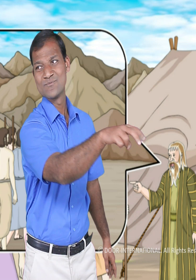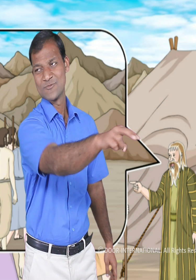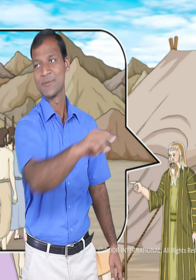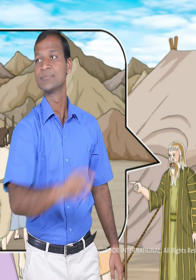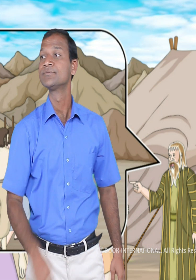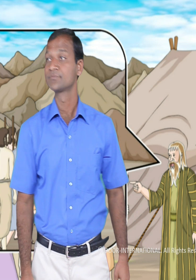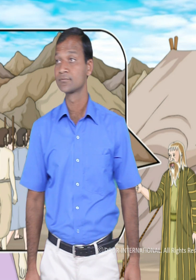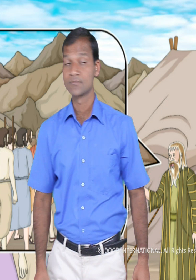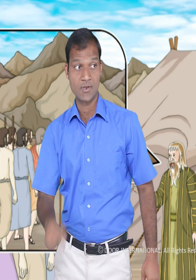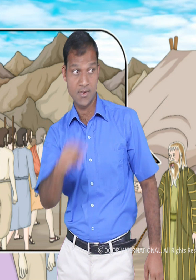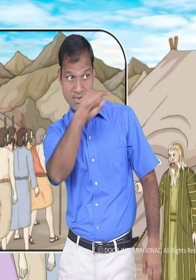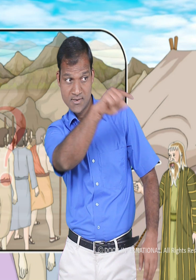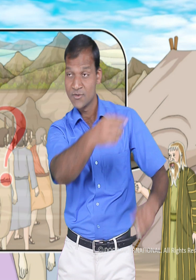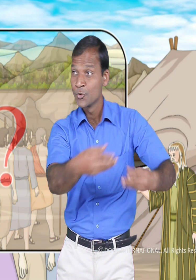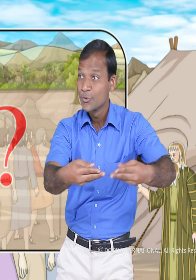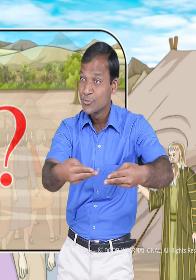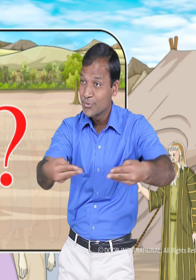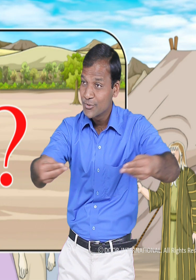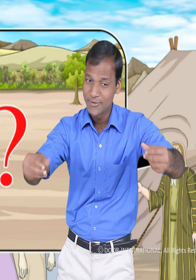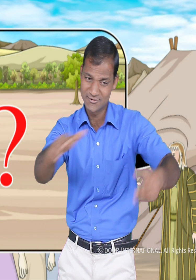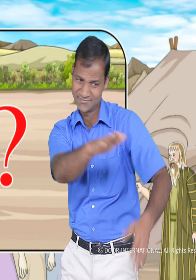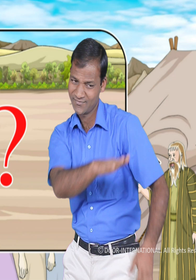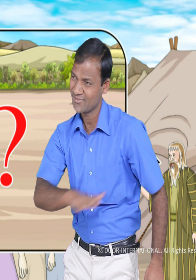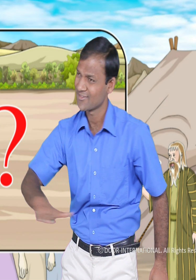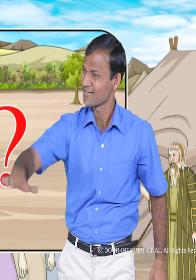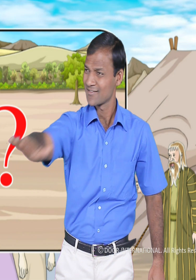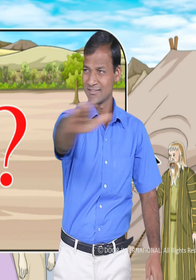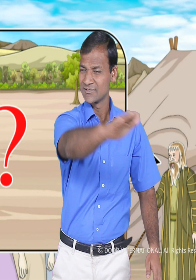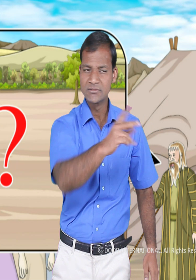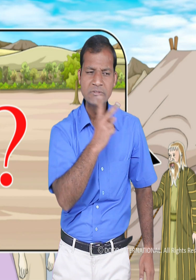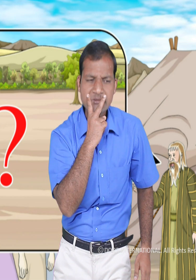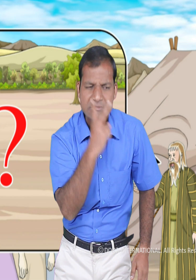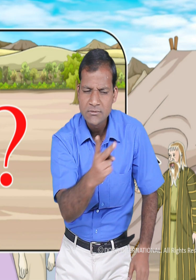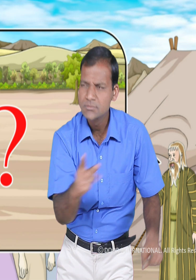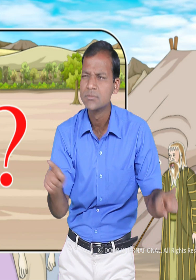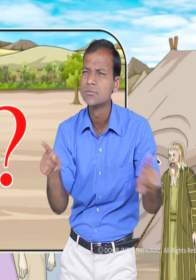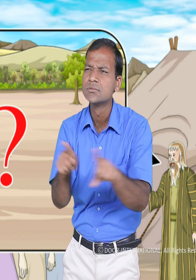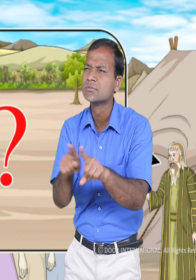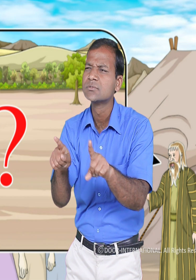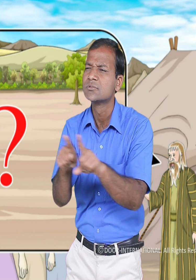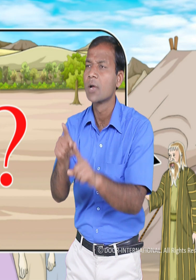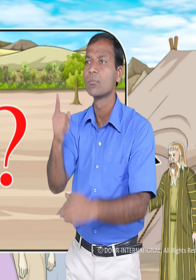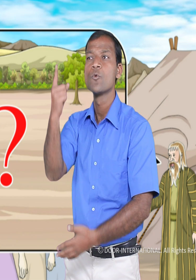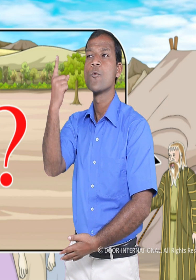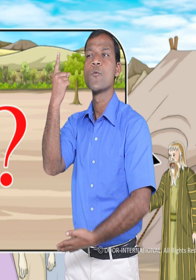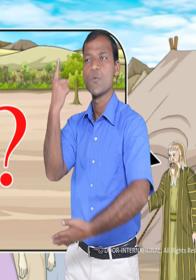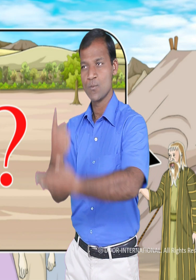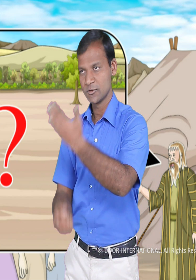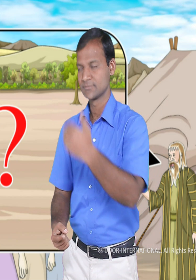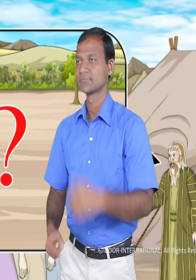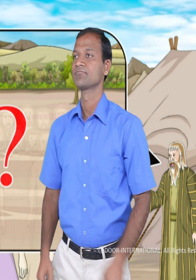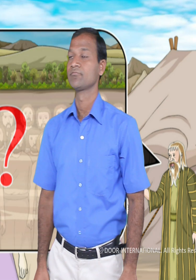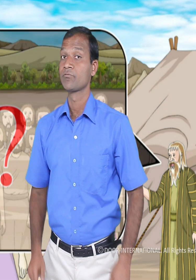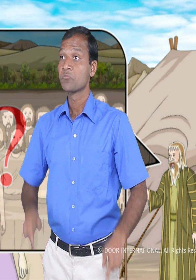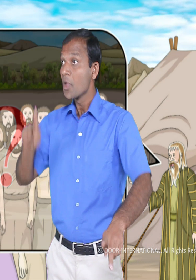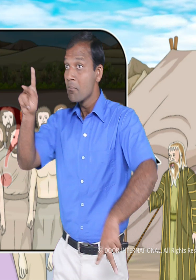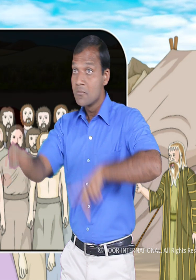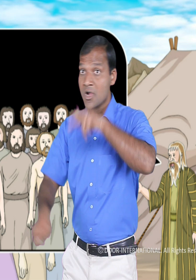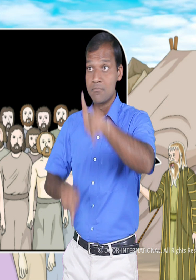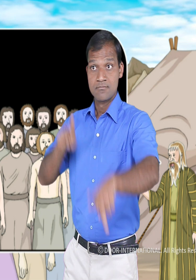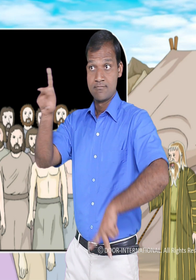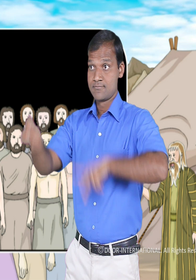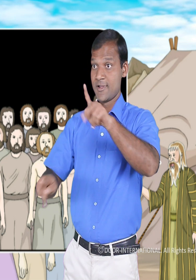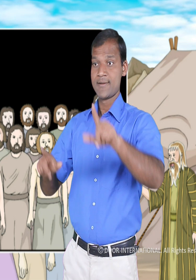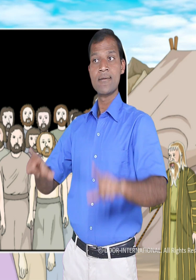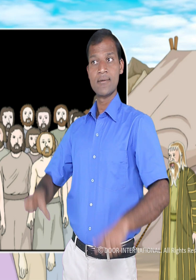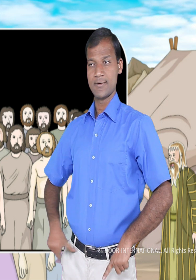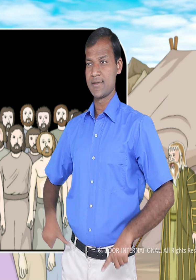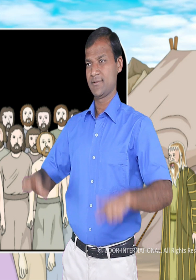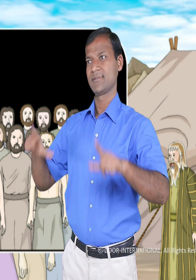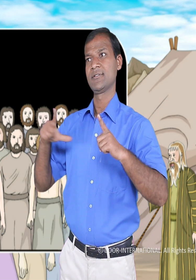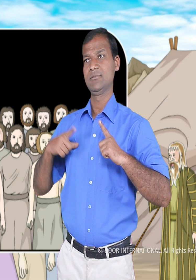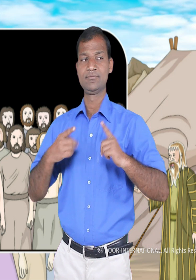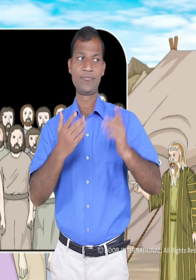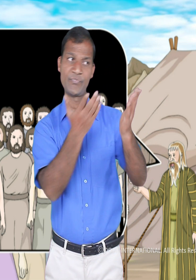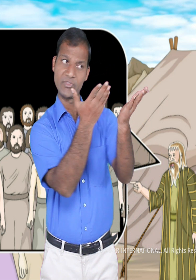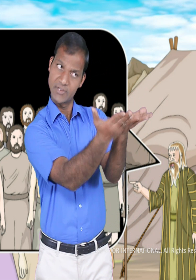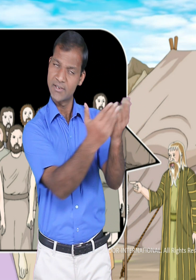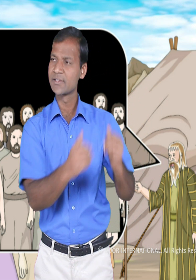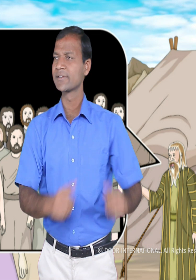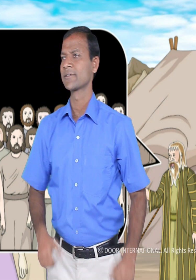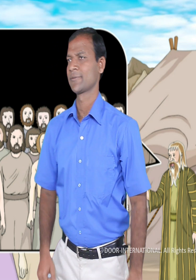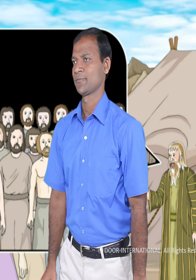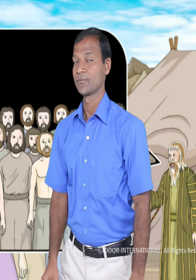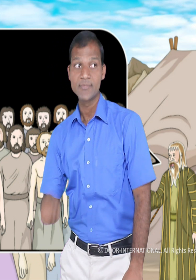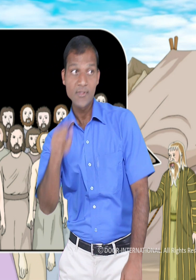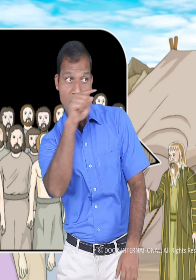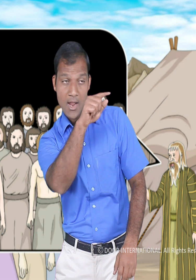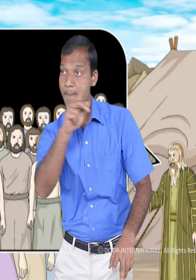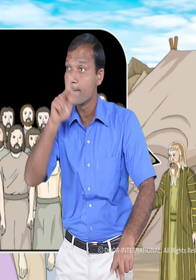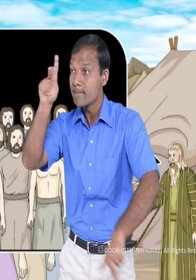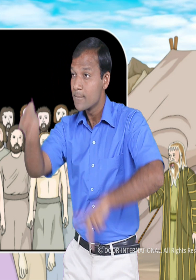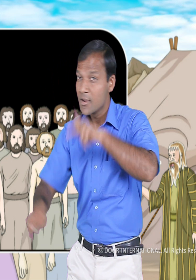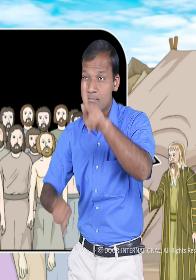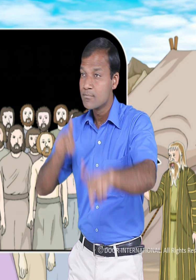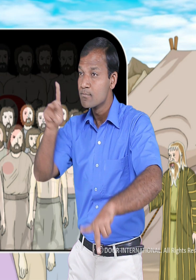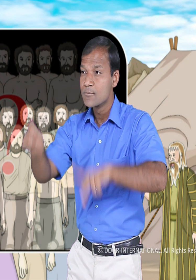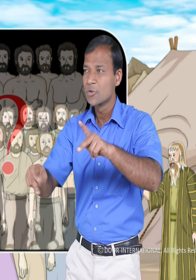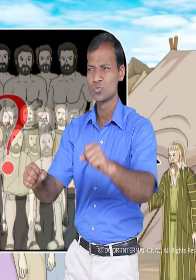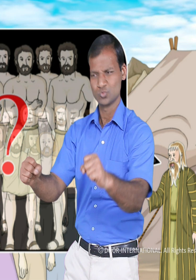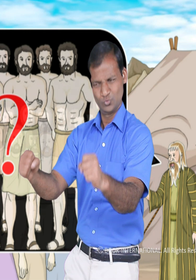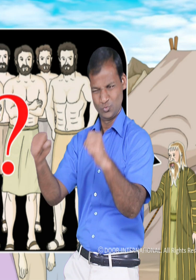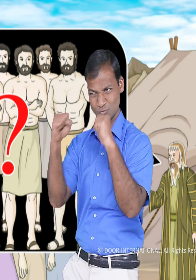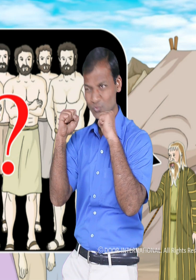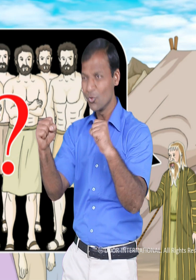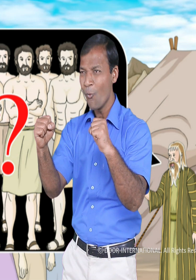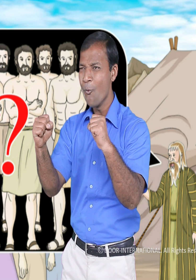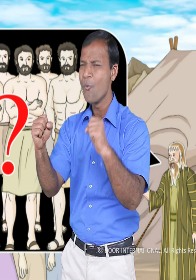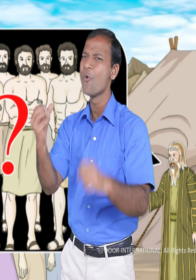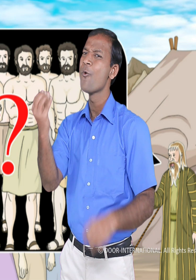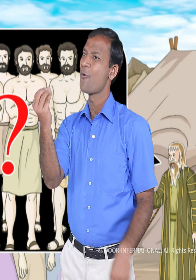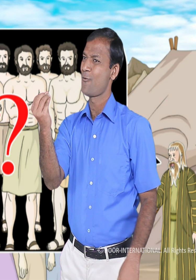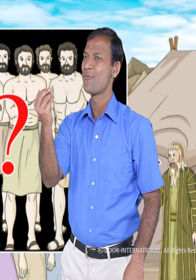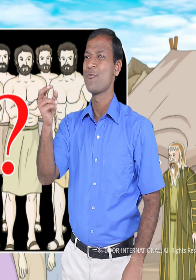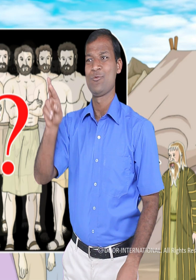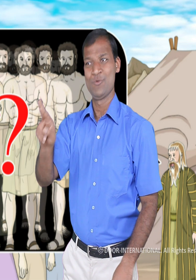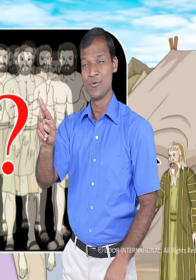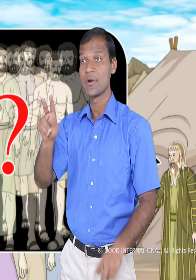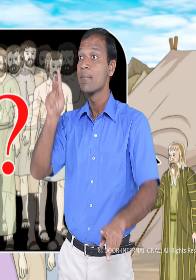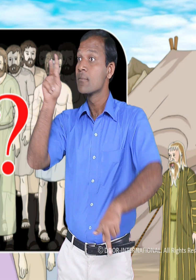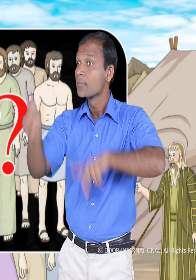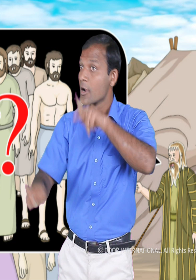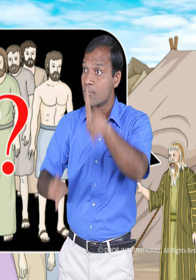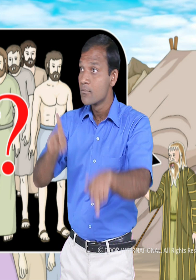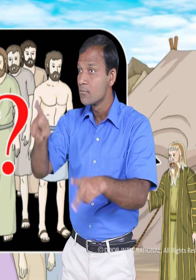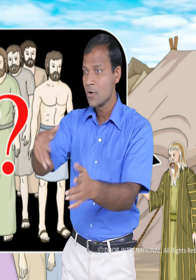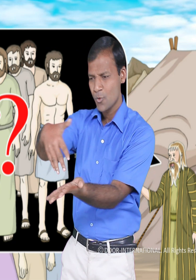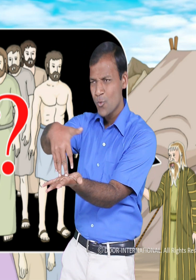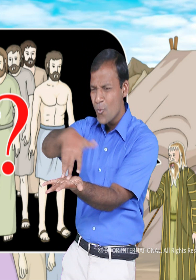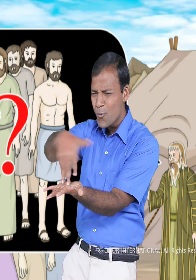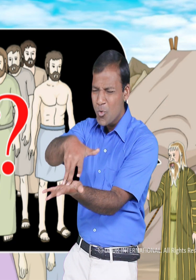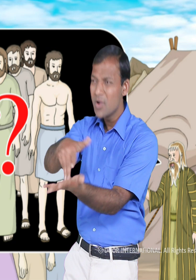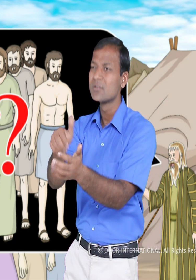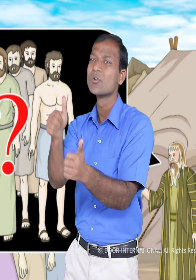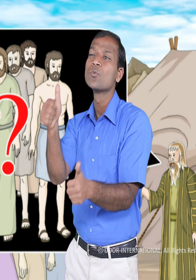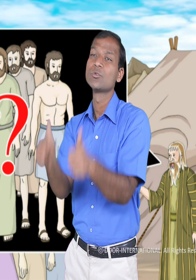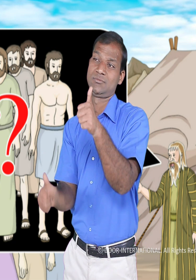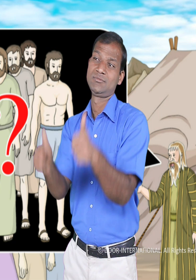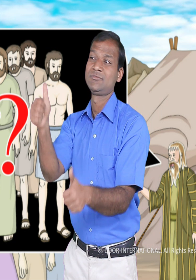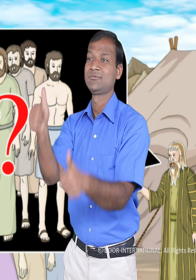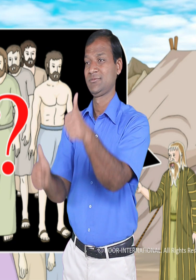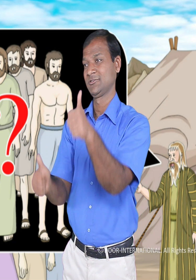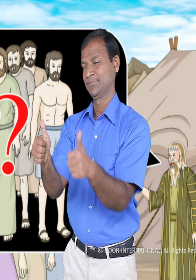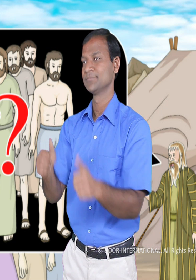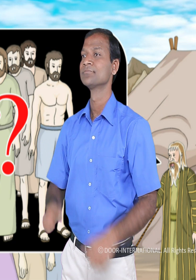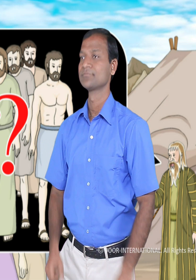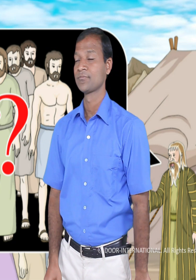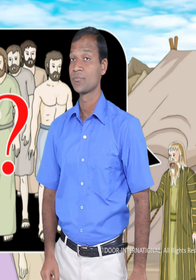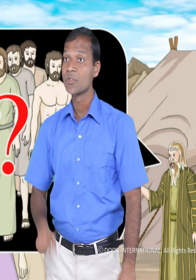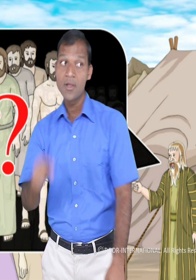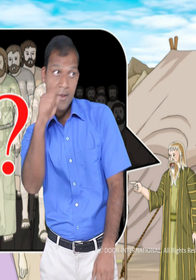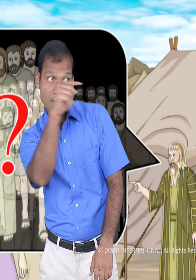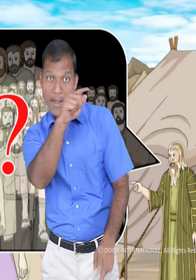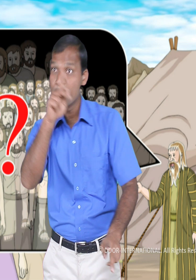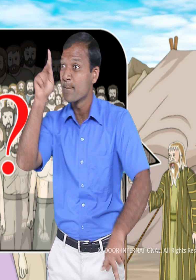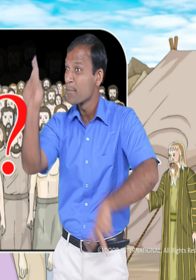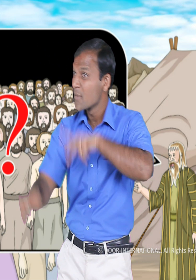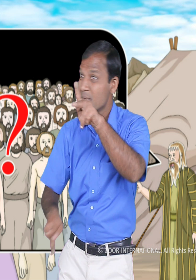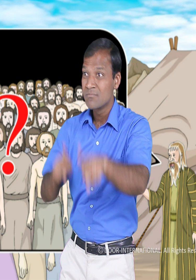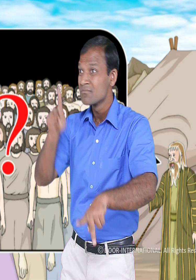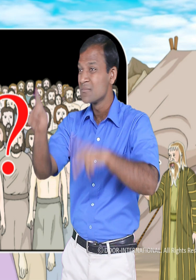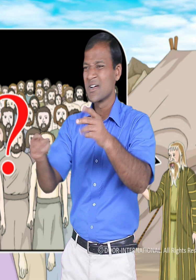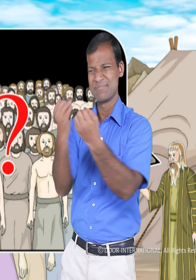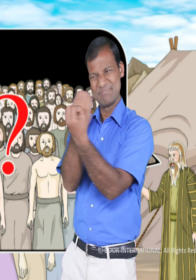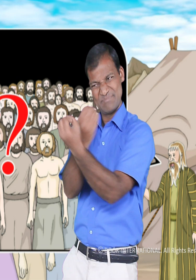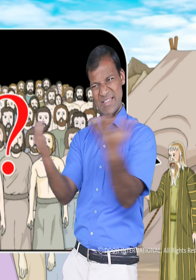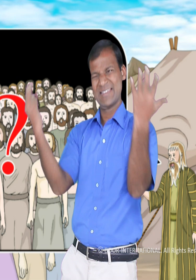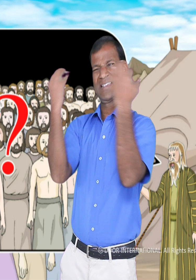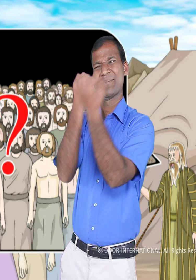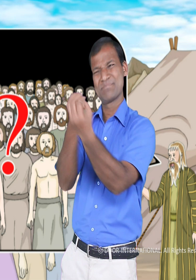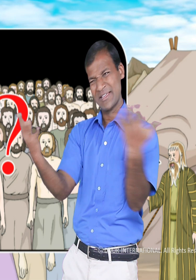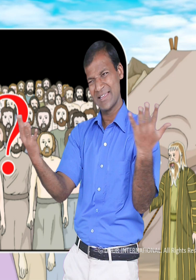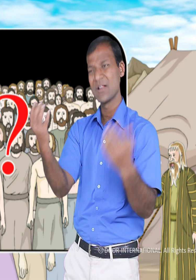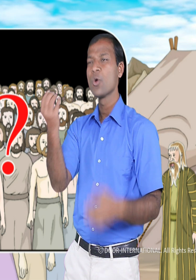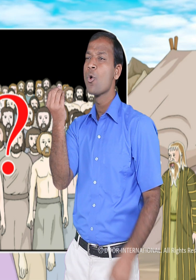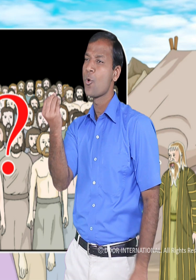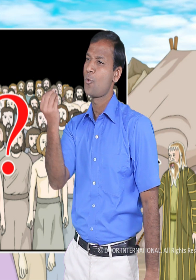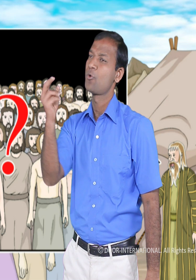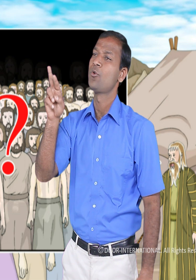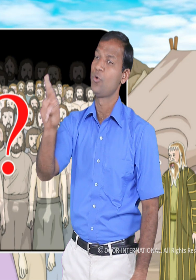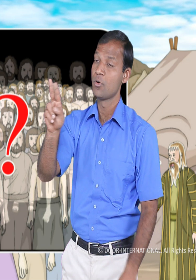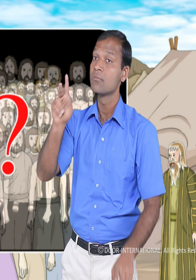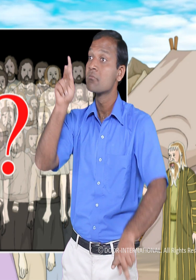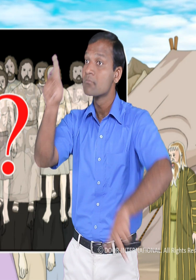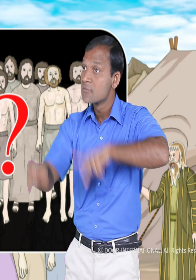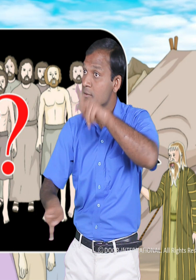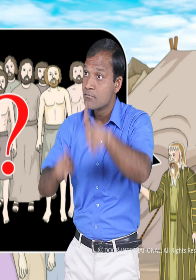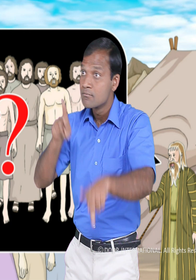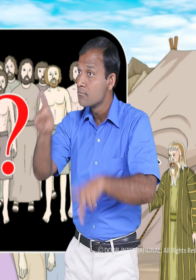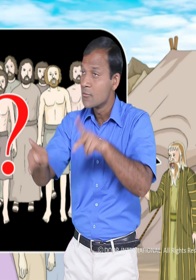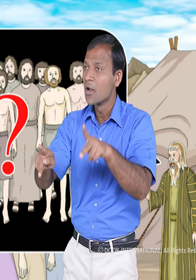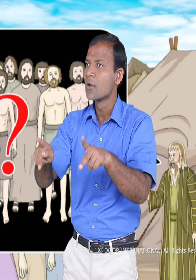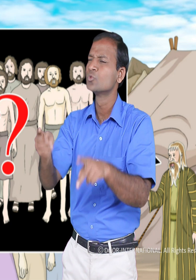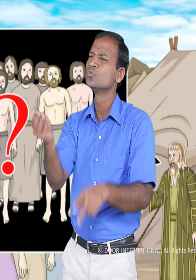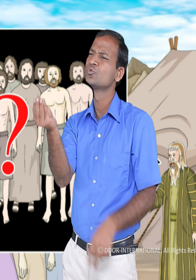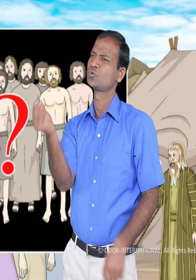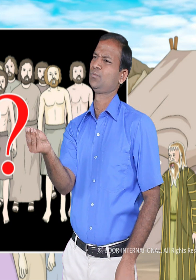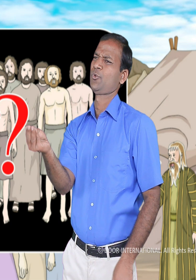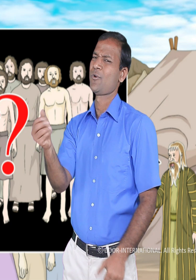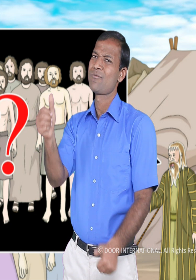See what the land is like and whether its people are strong or weak, few or many.